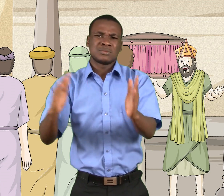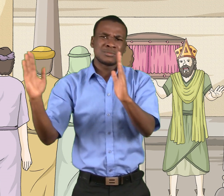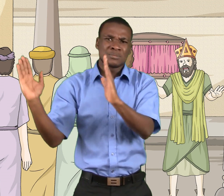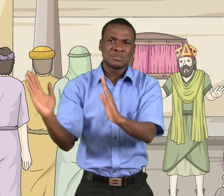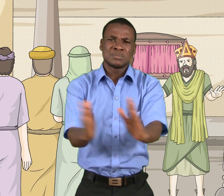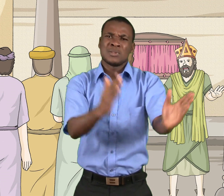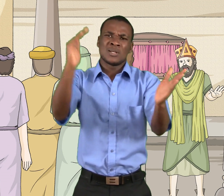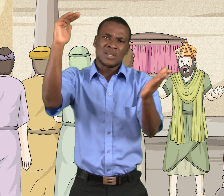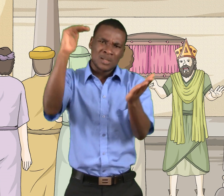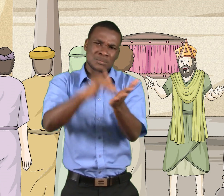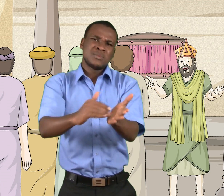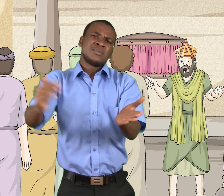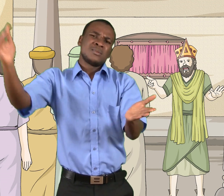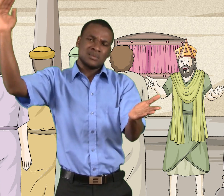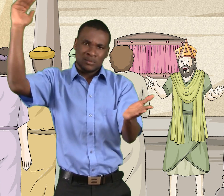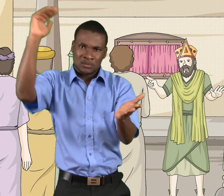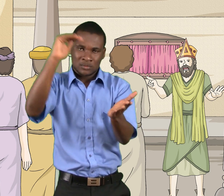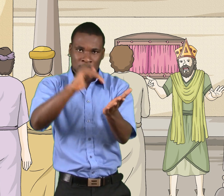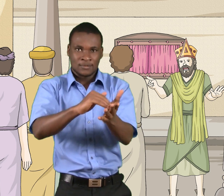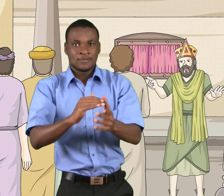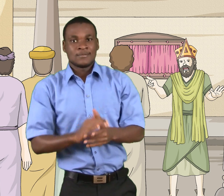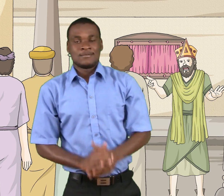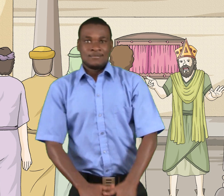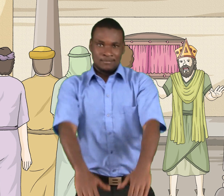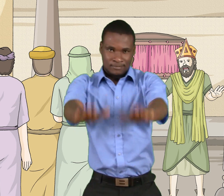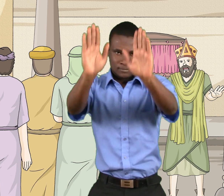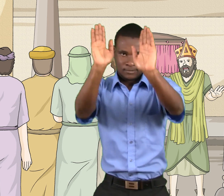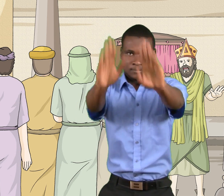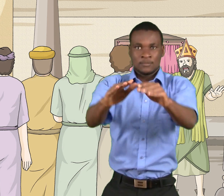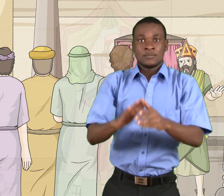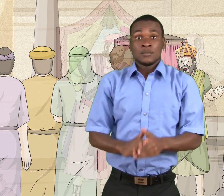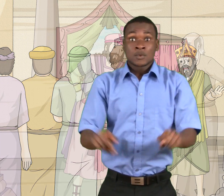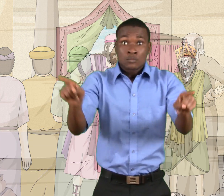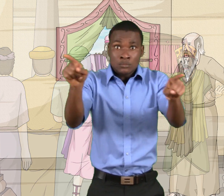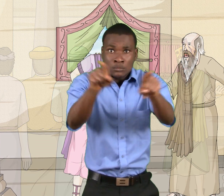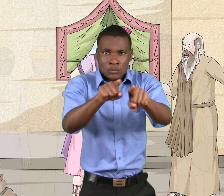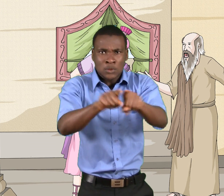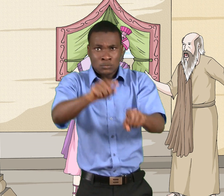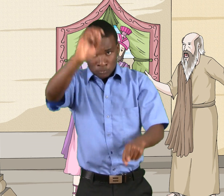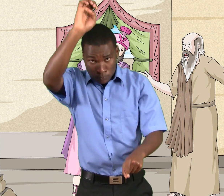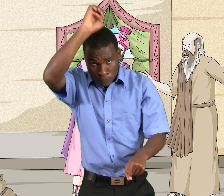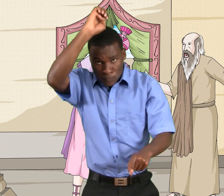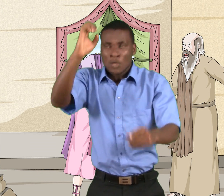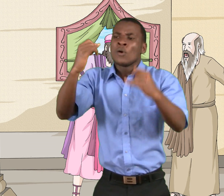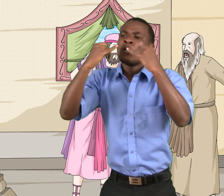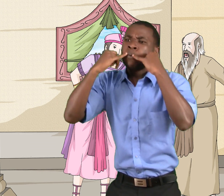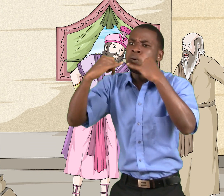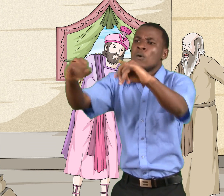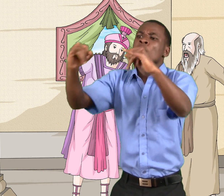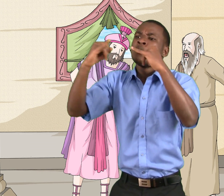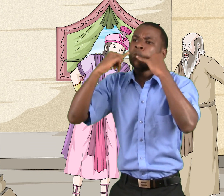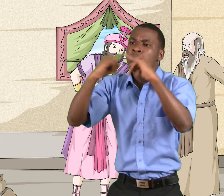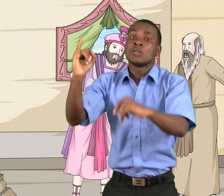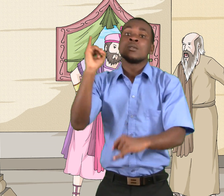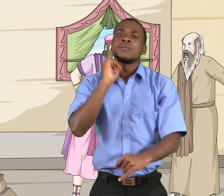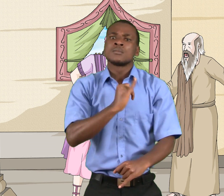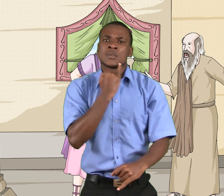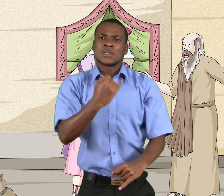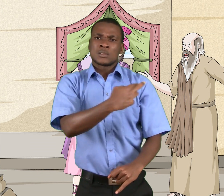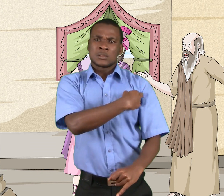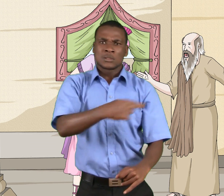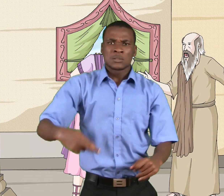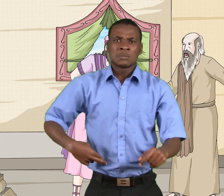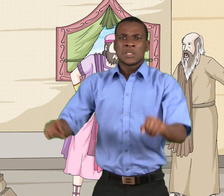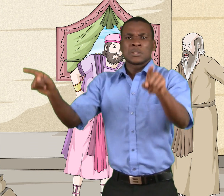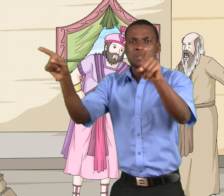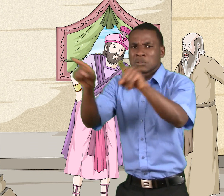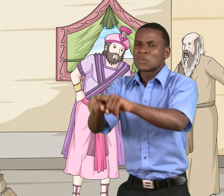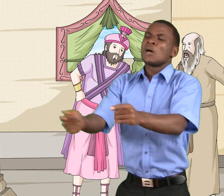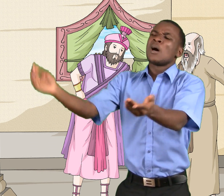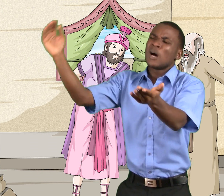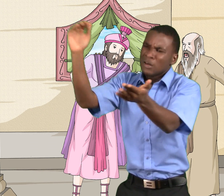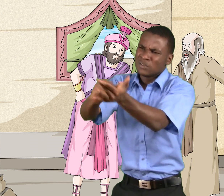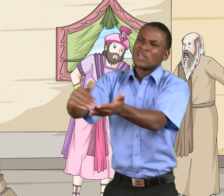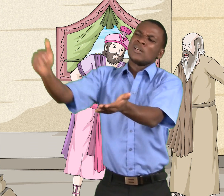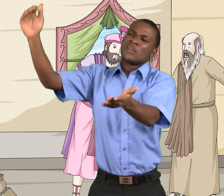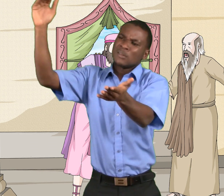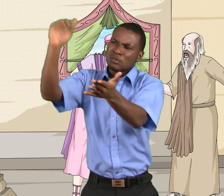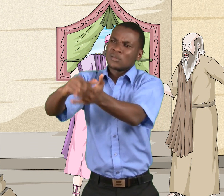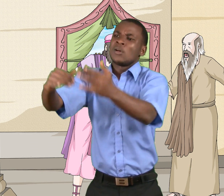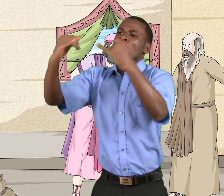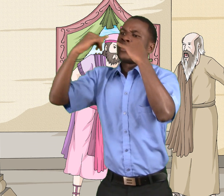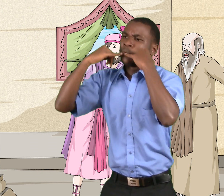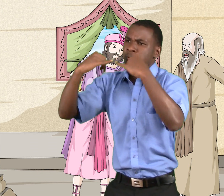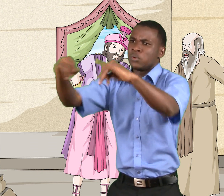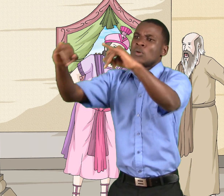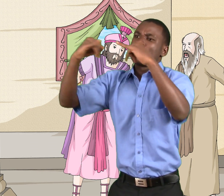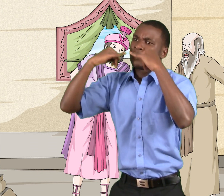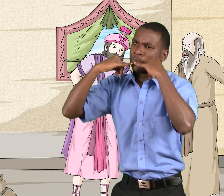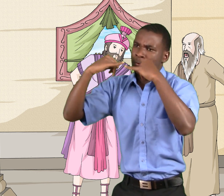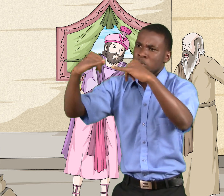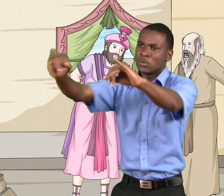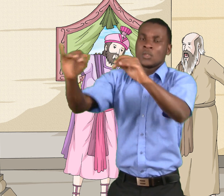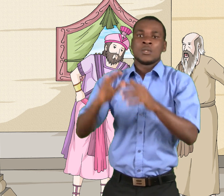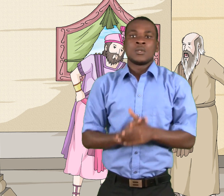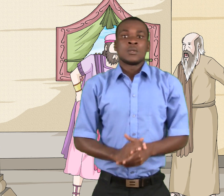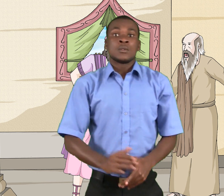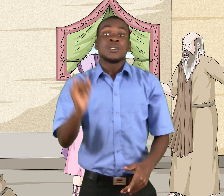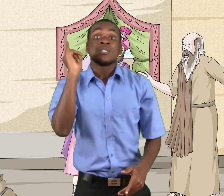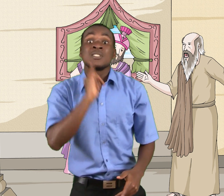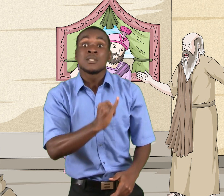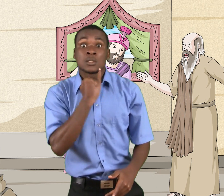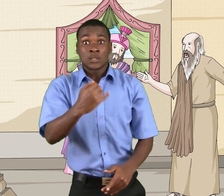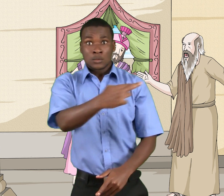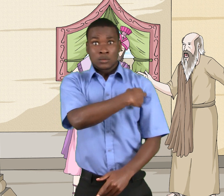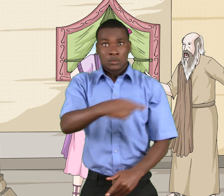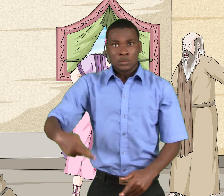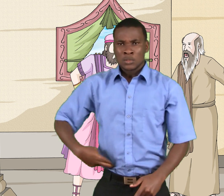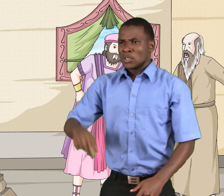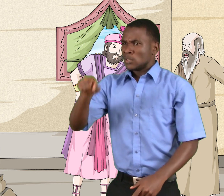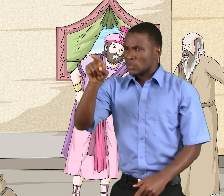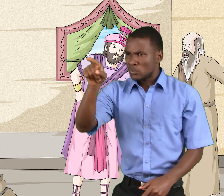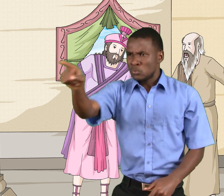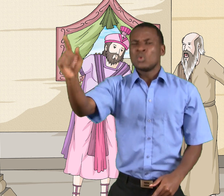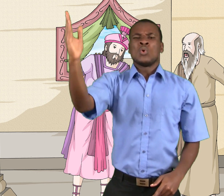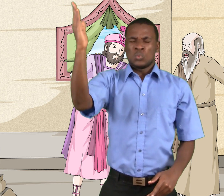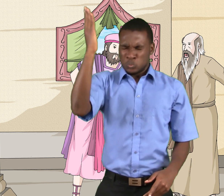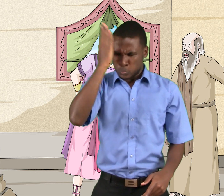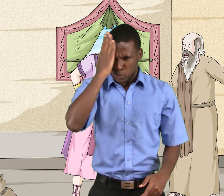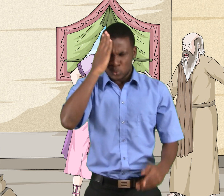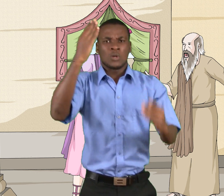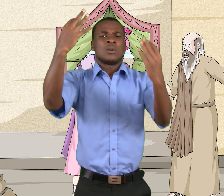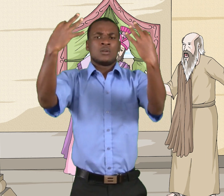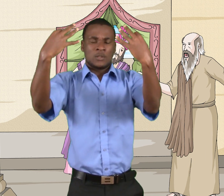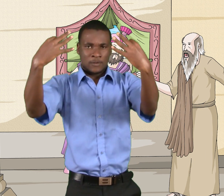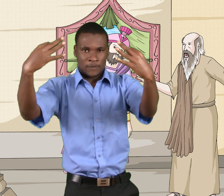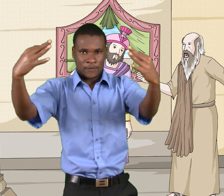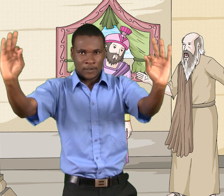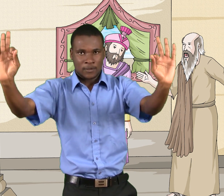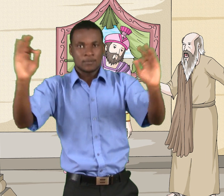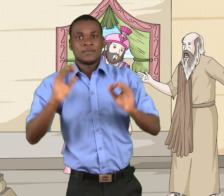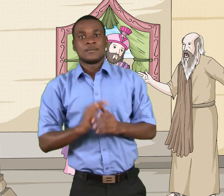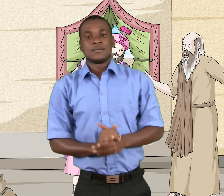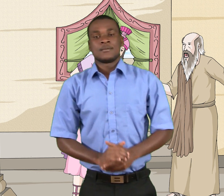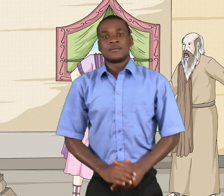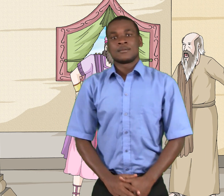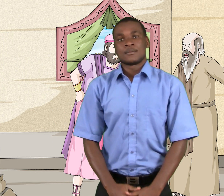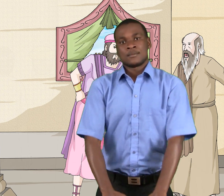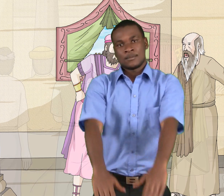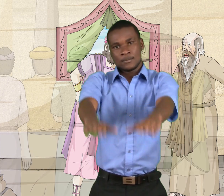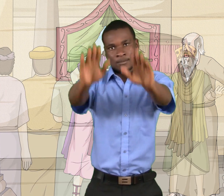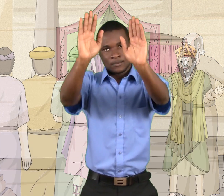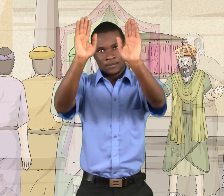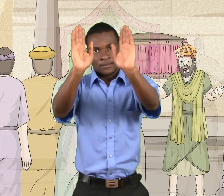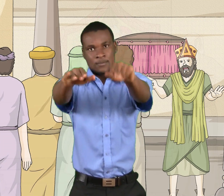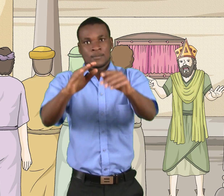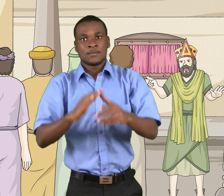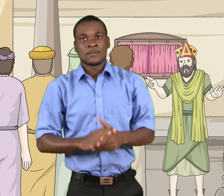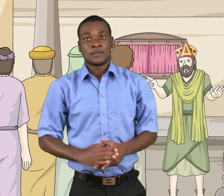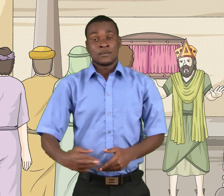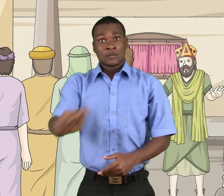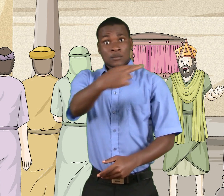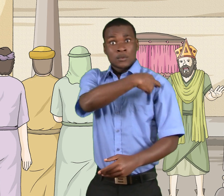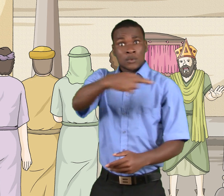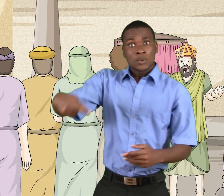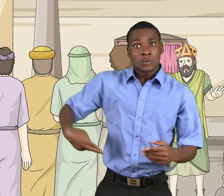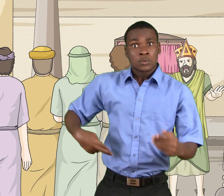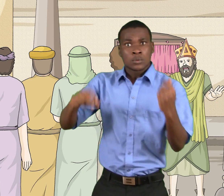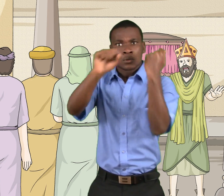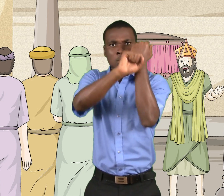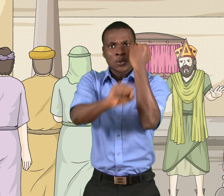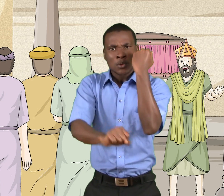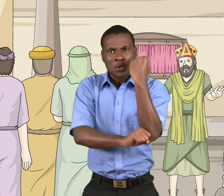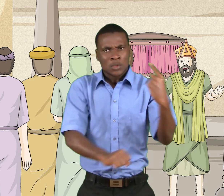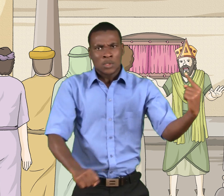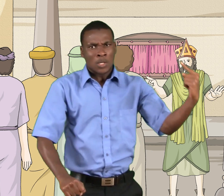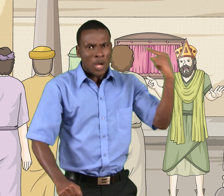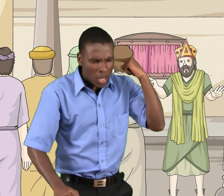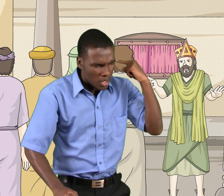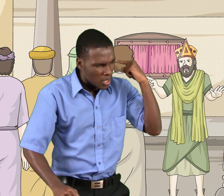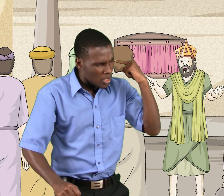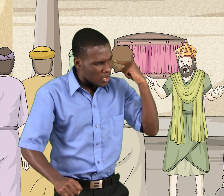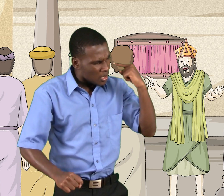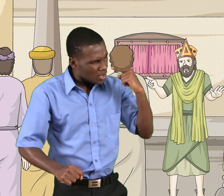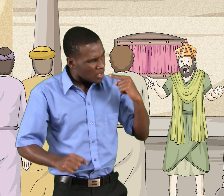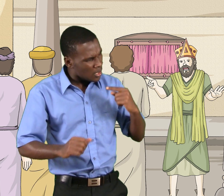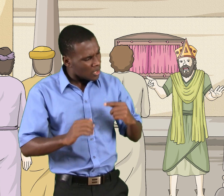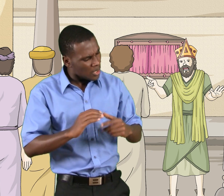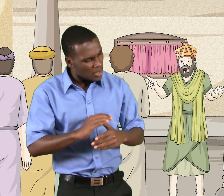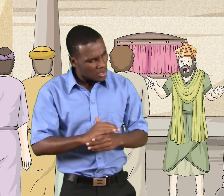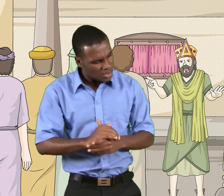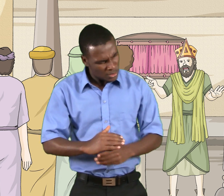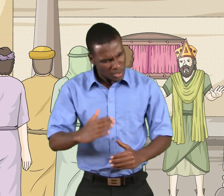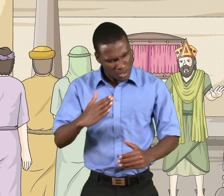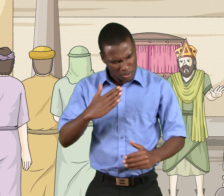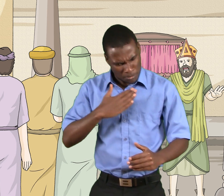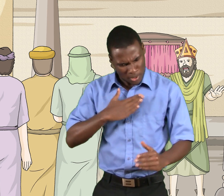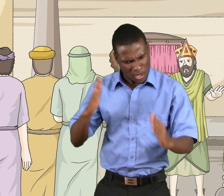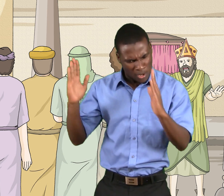Time and again Elisha warned the king, so that he was on his guard in such places.